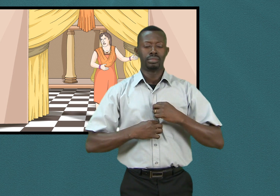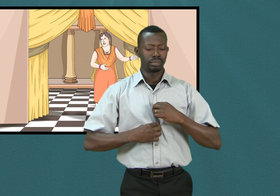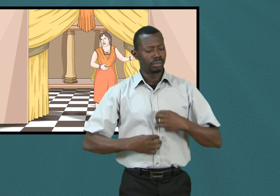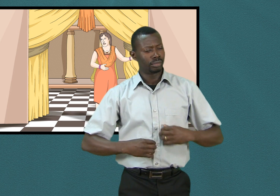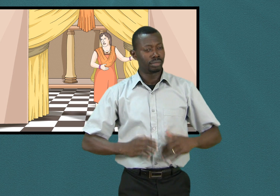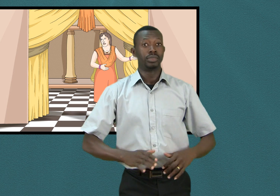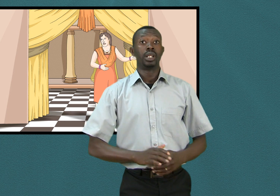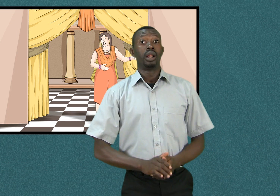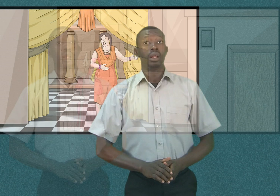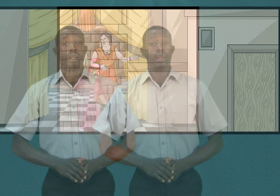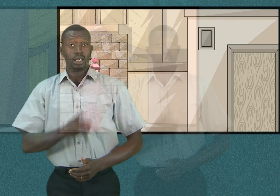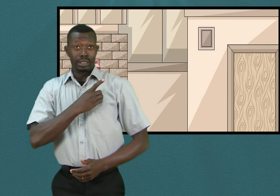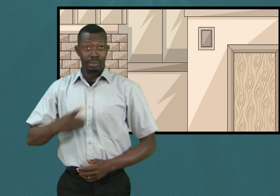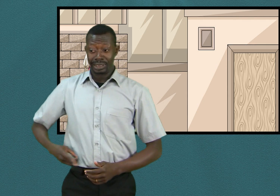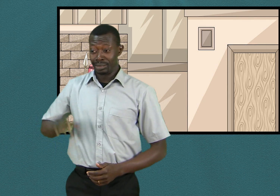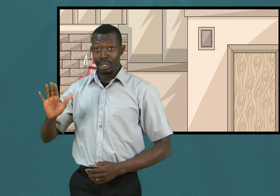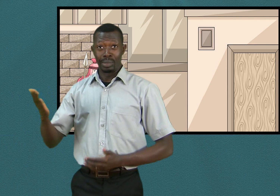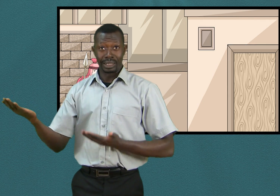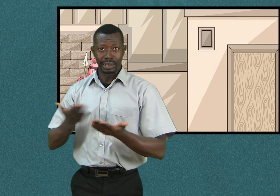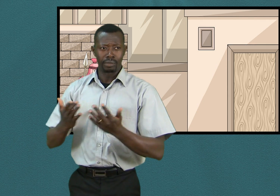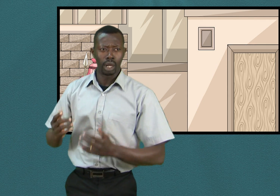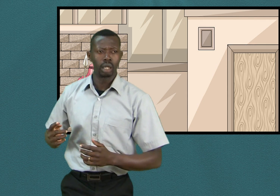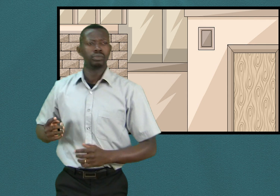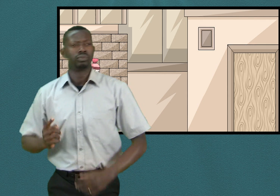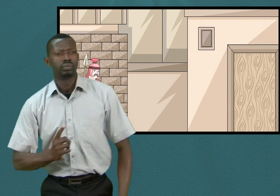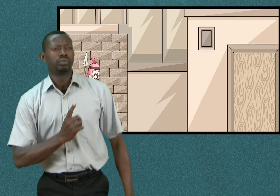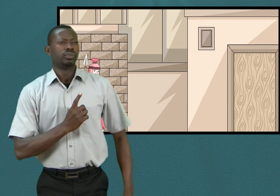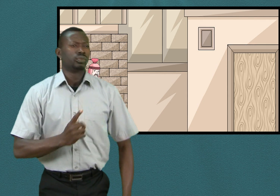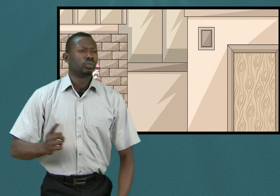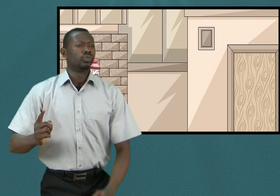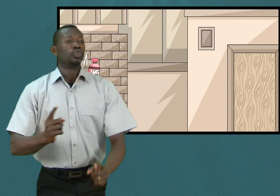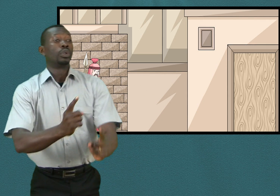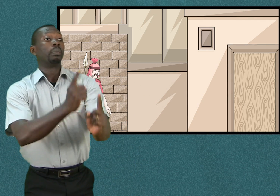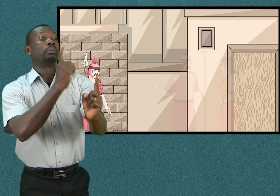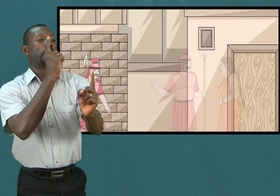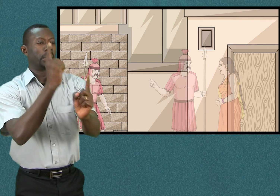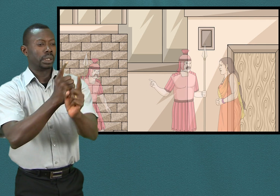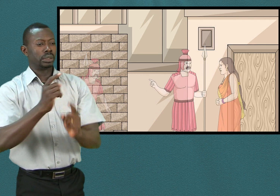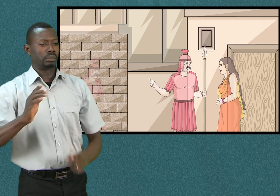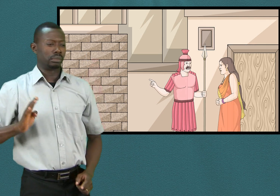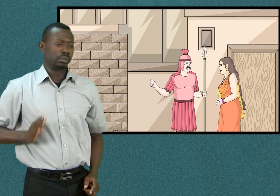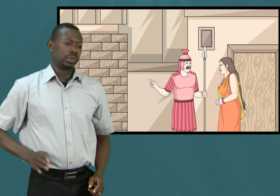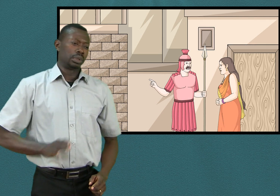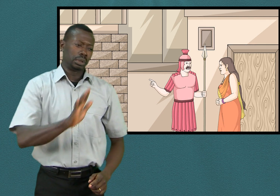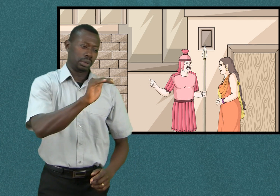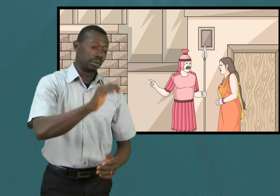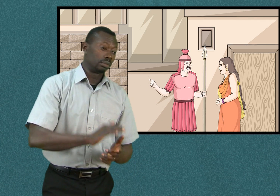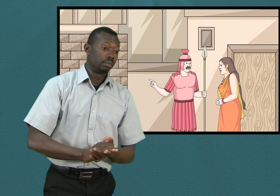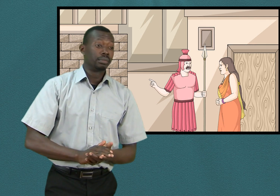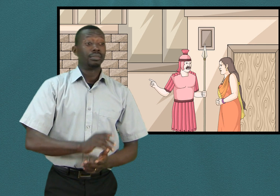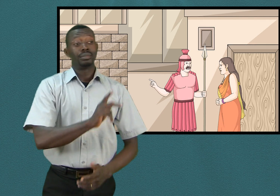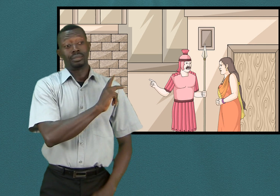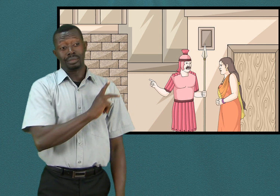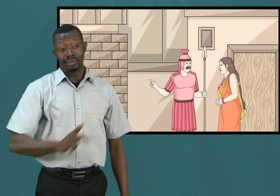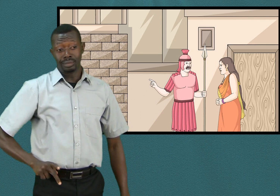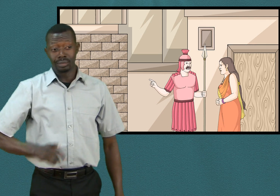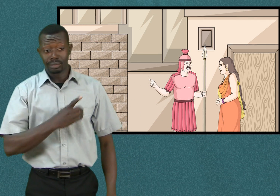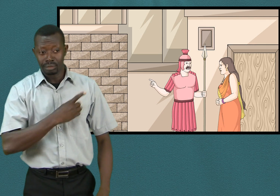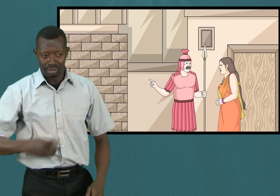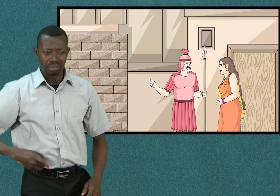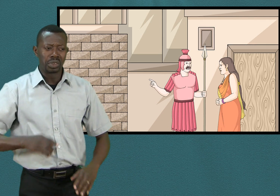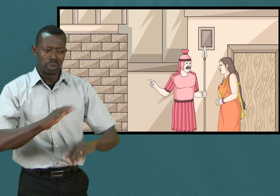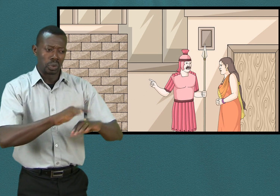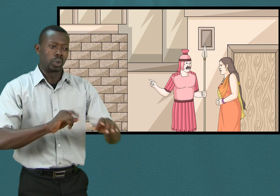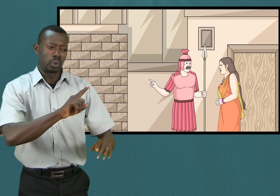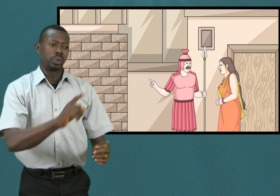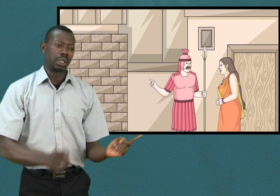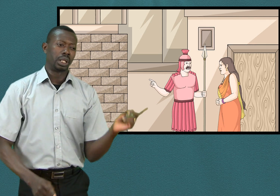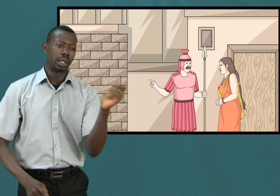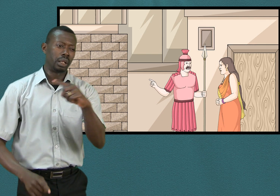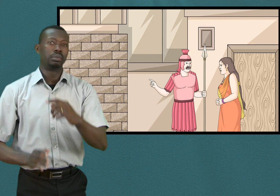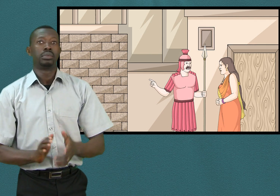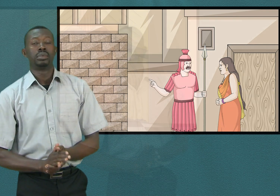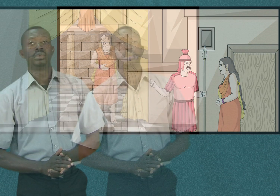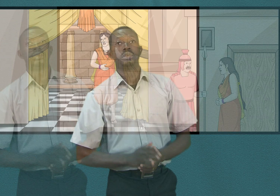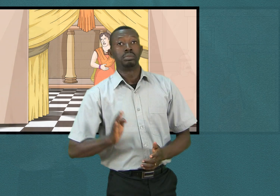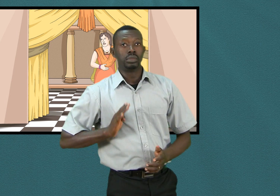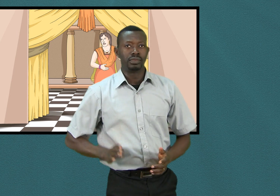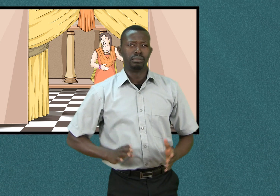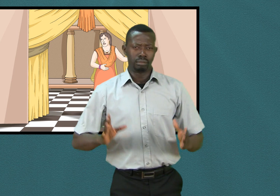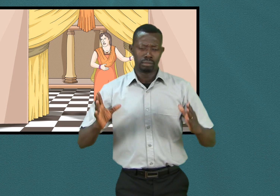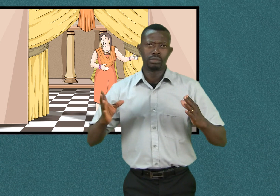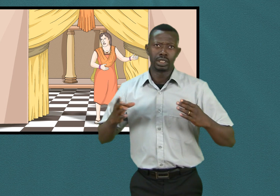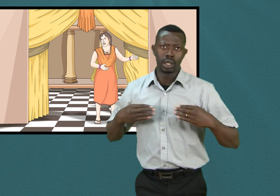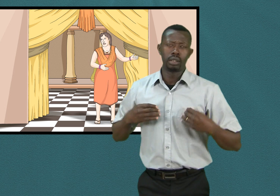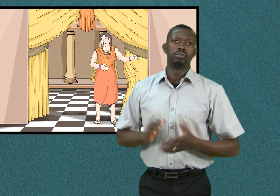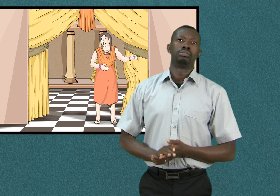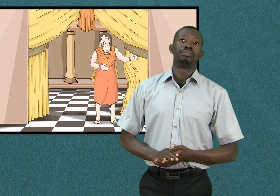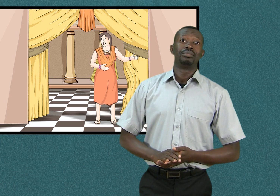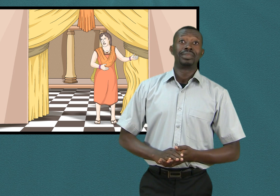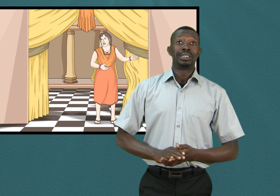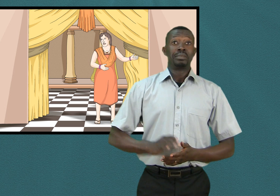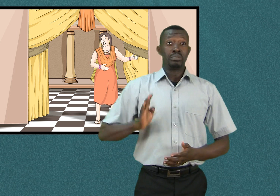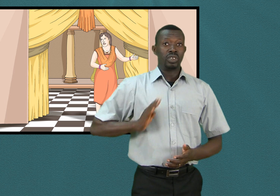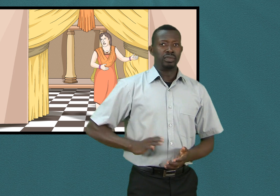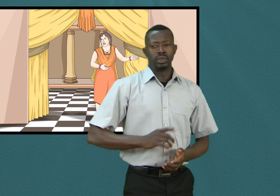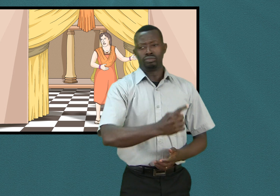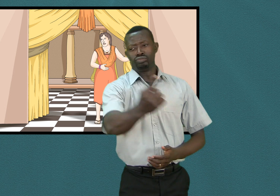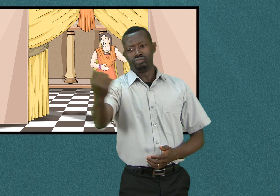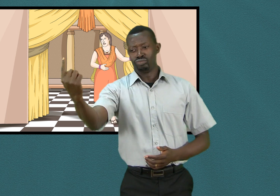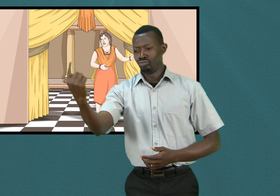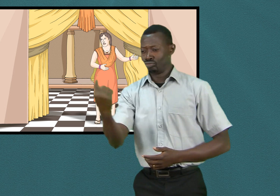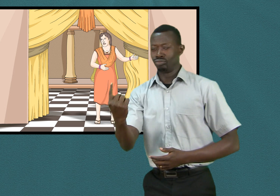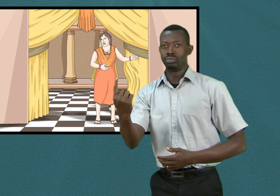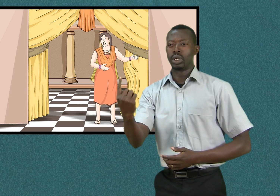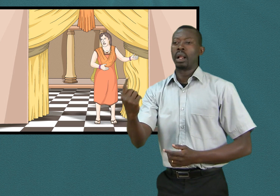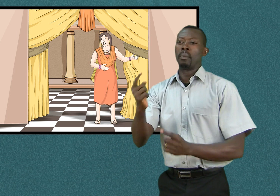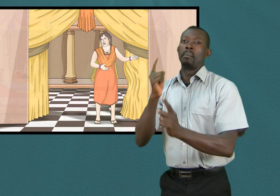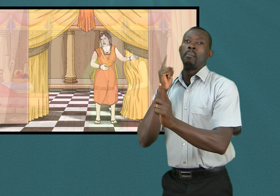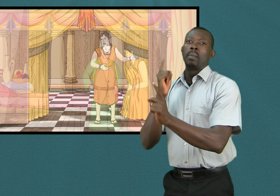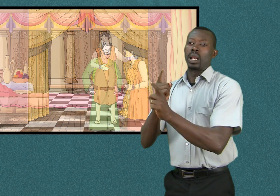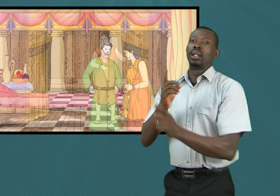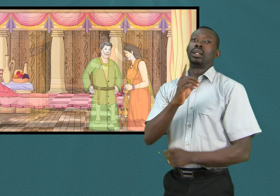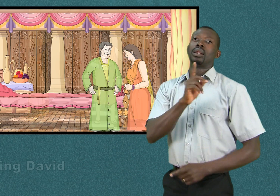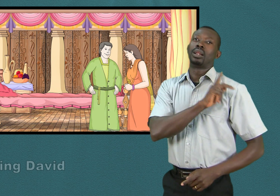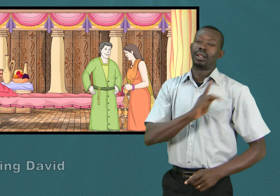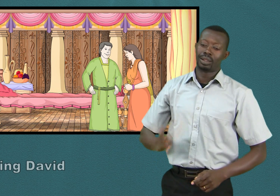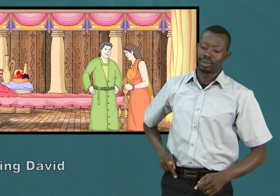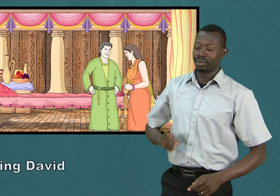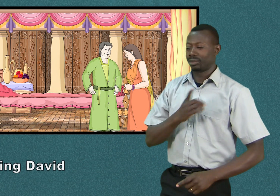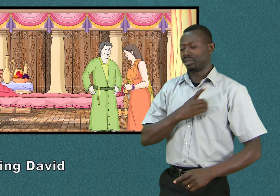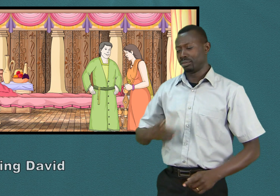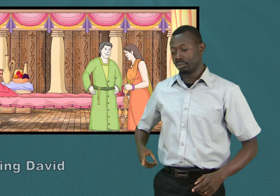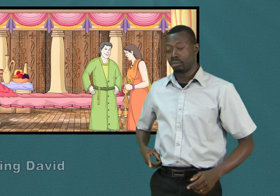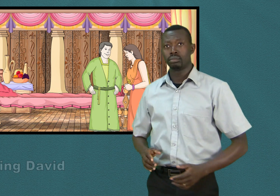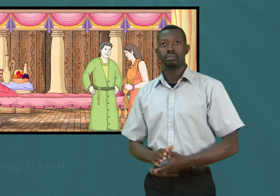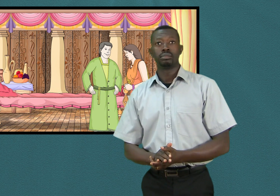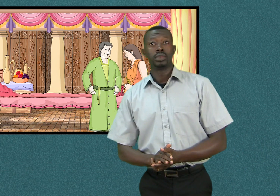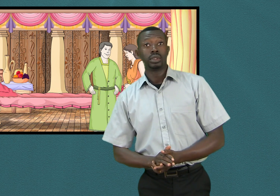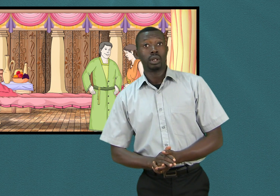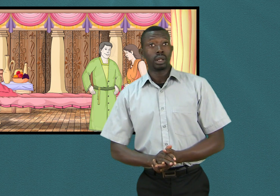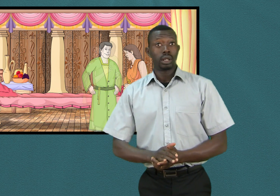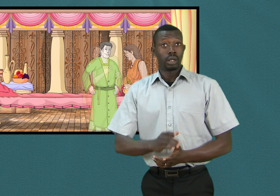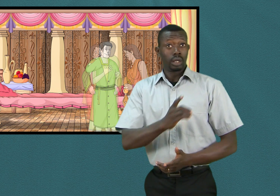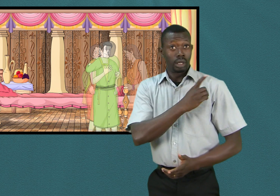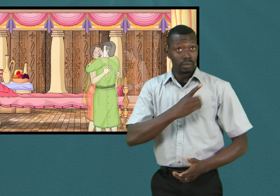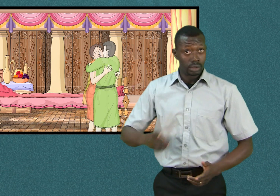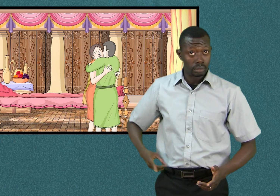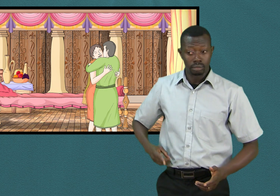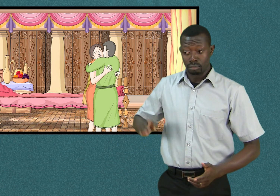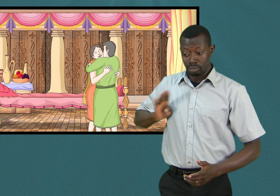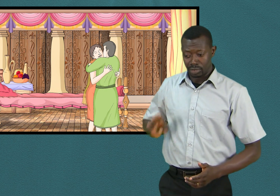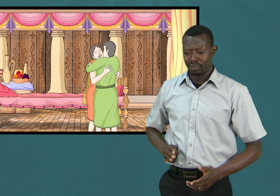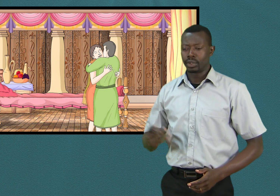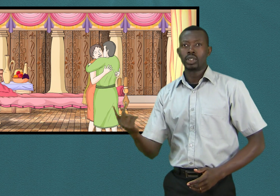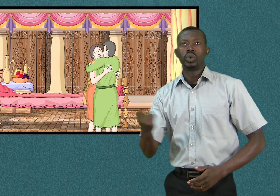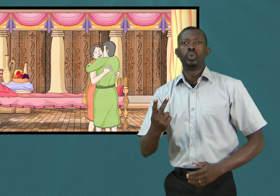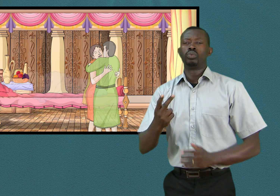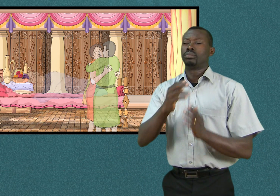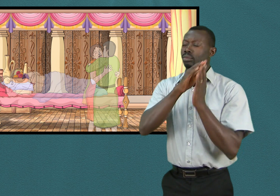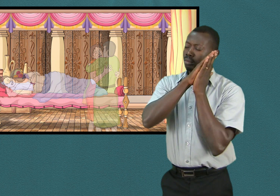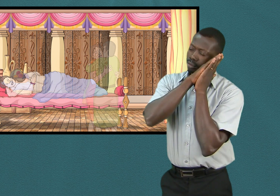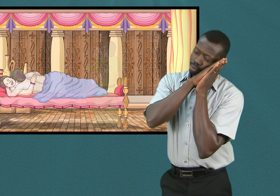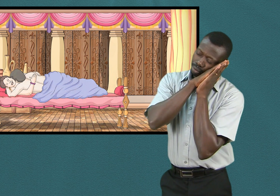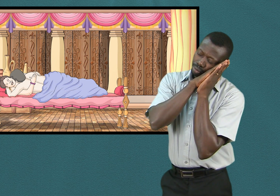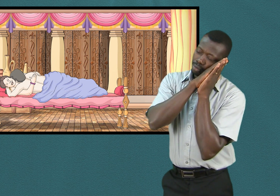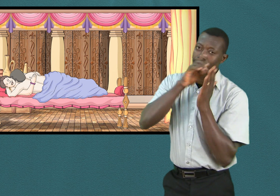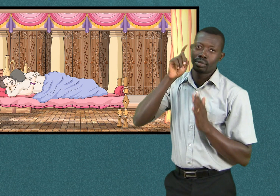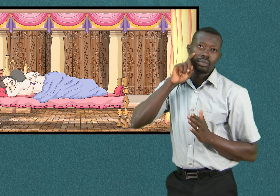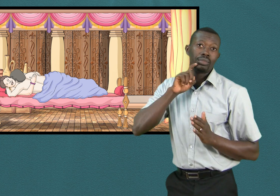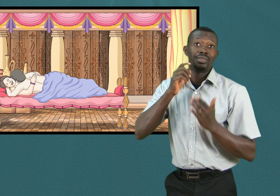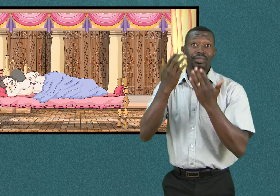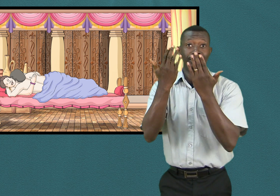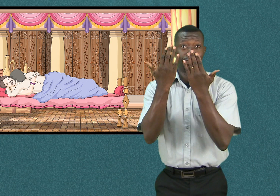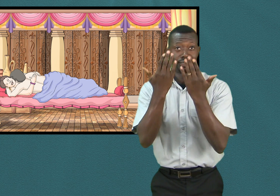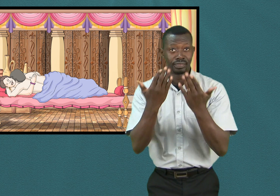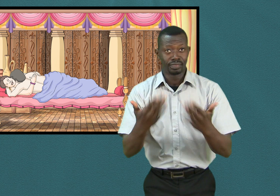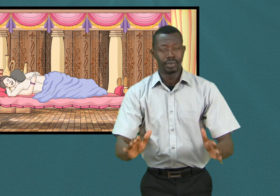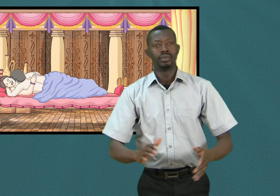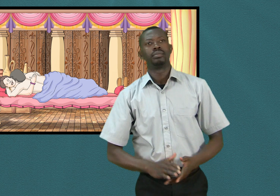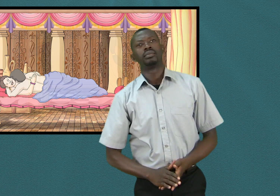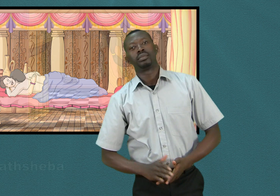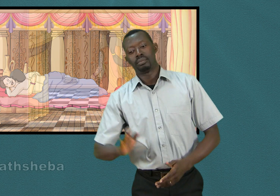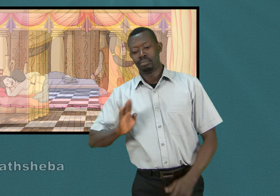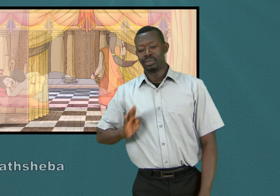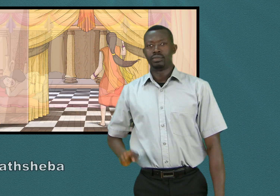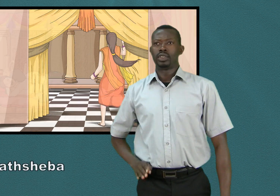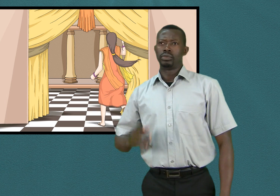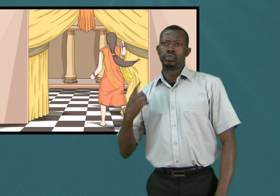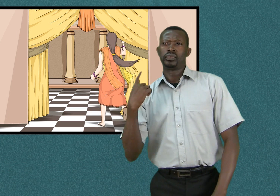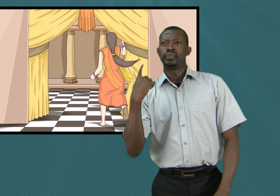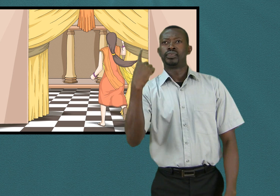Then David sent messengers to get her, and when she came to him, he slept with her.